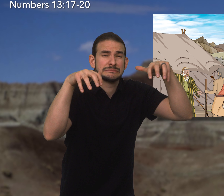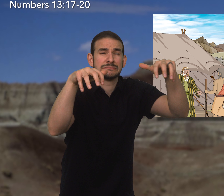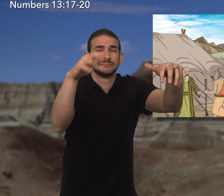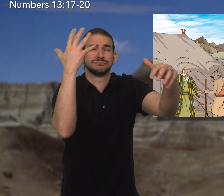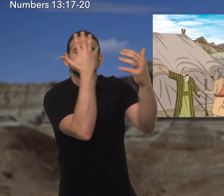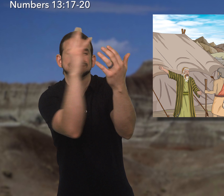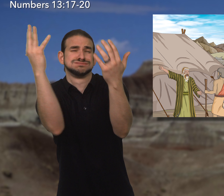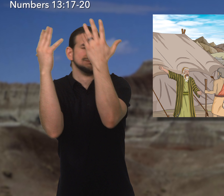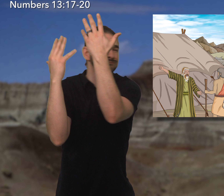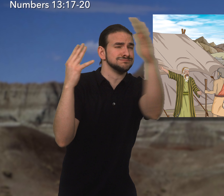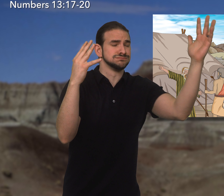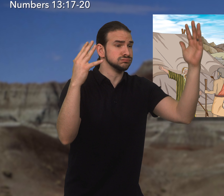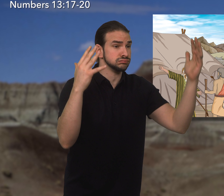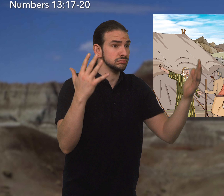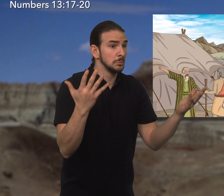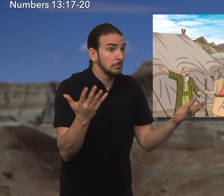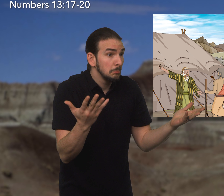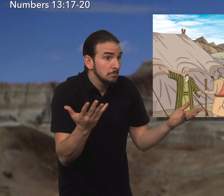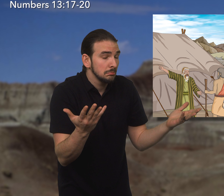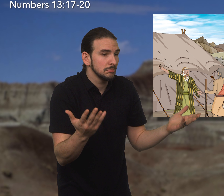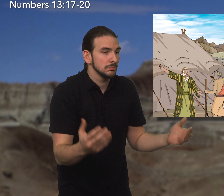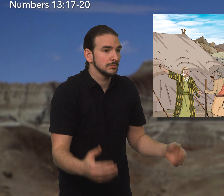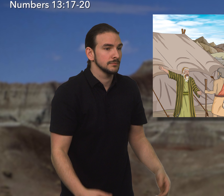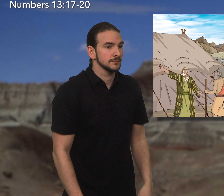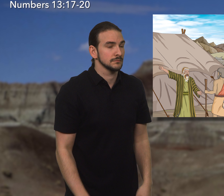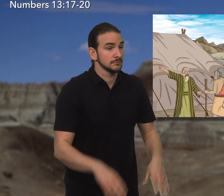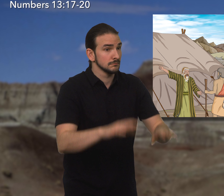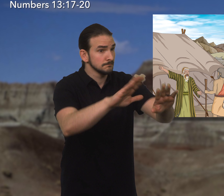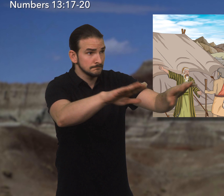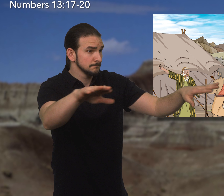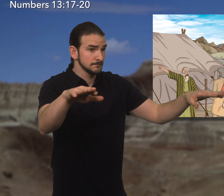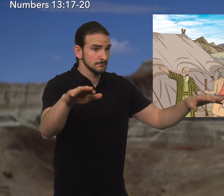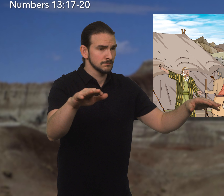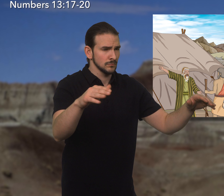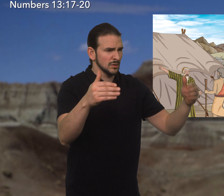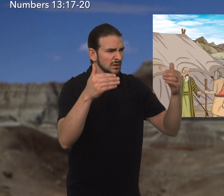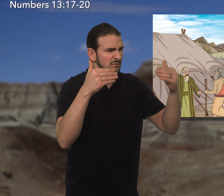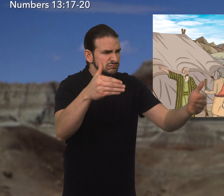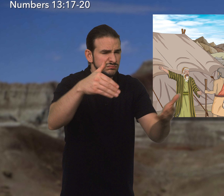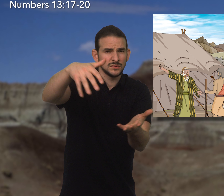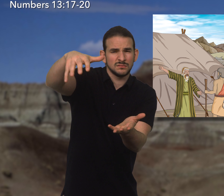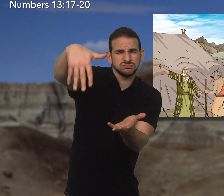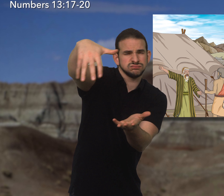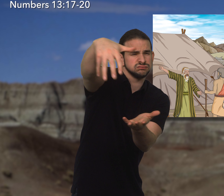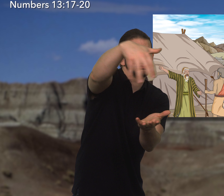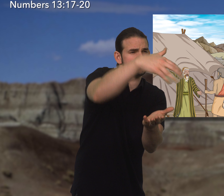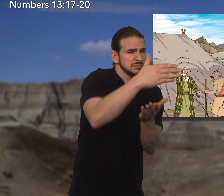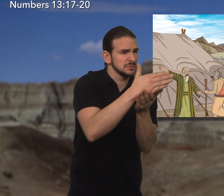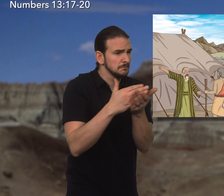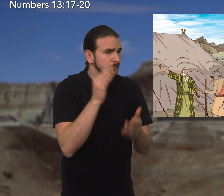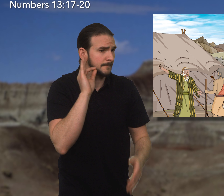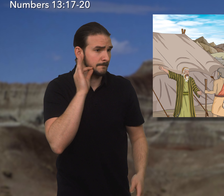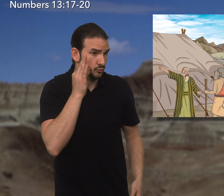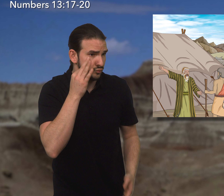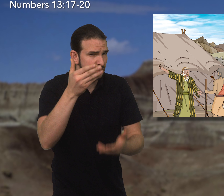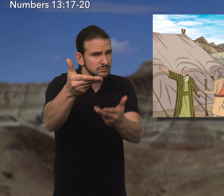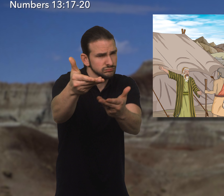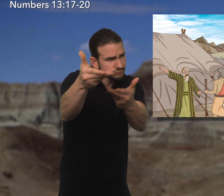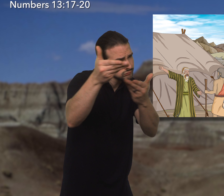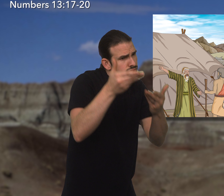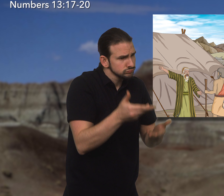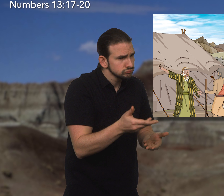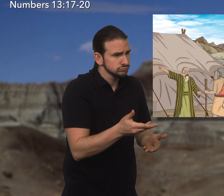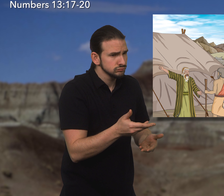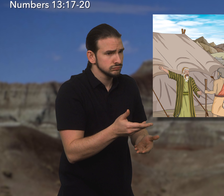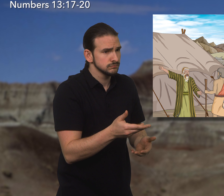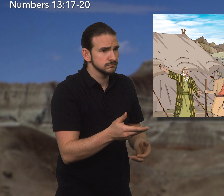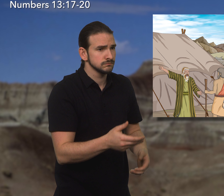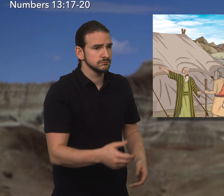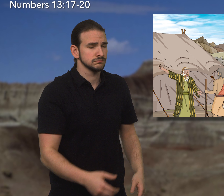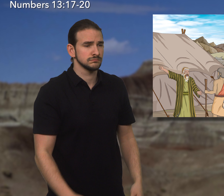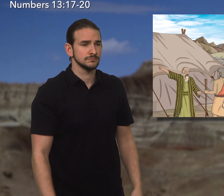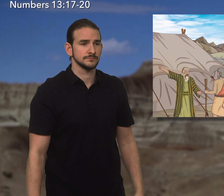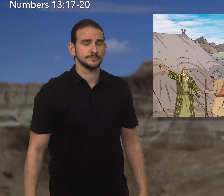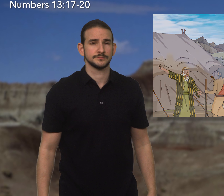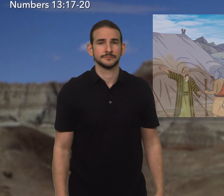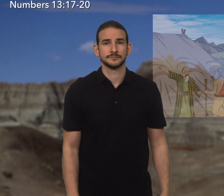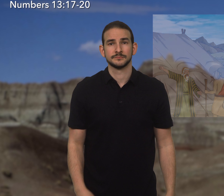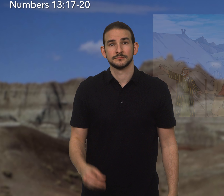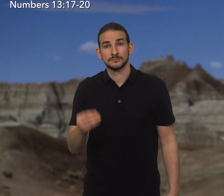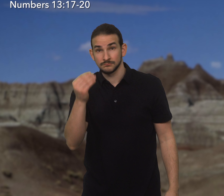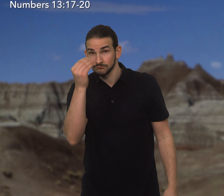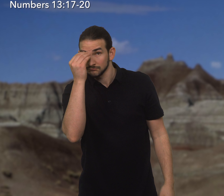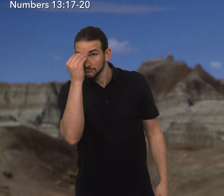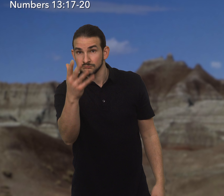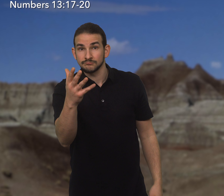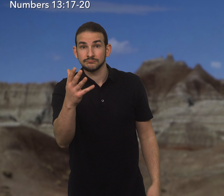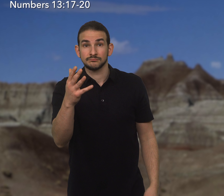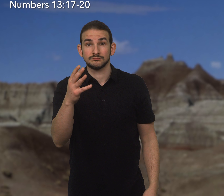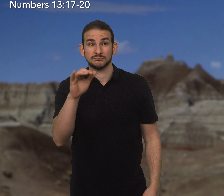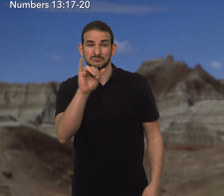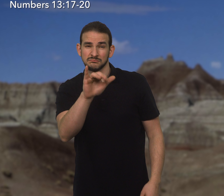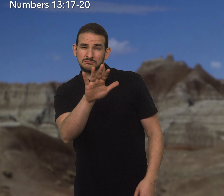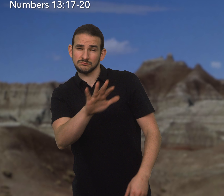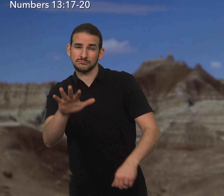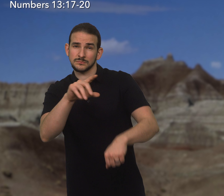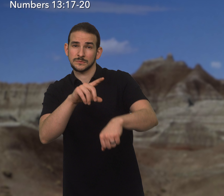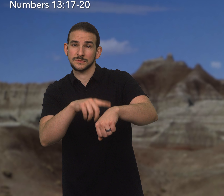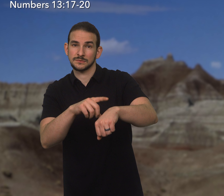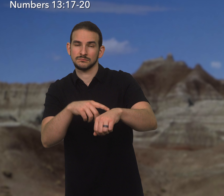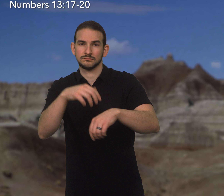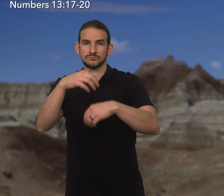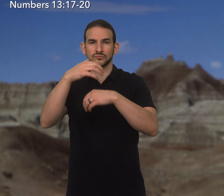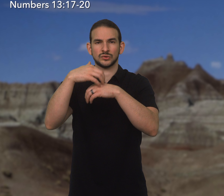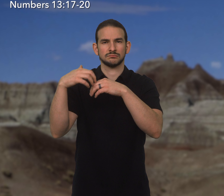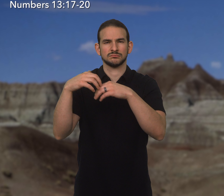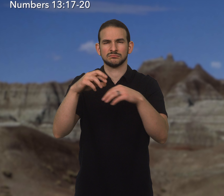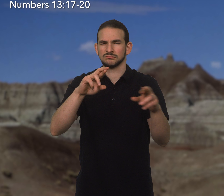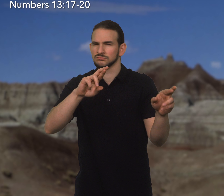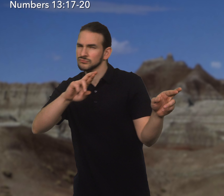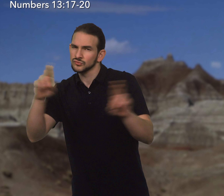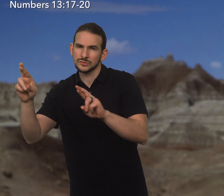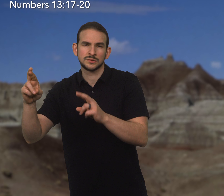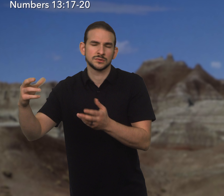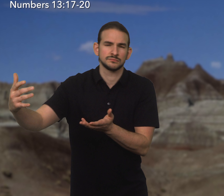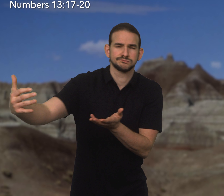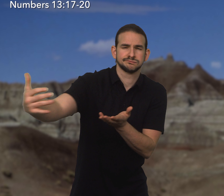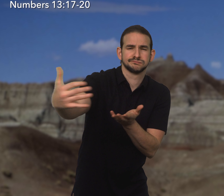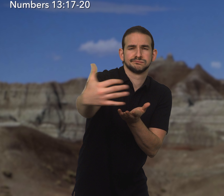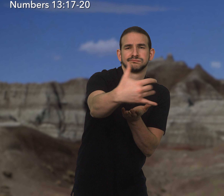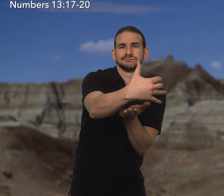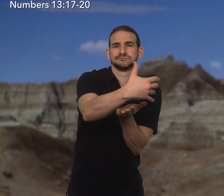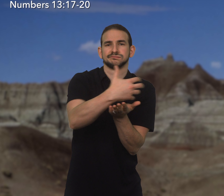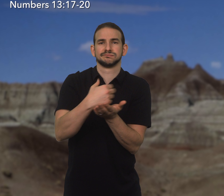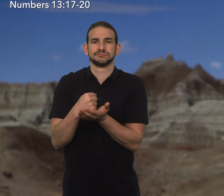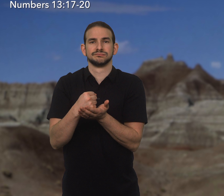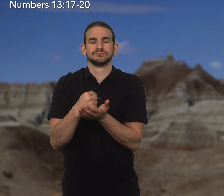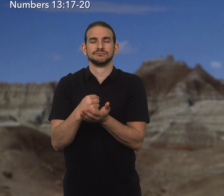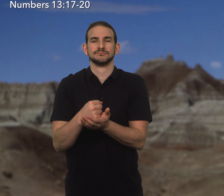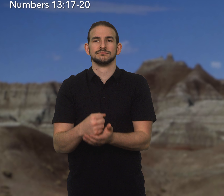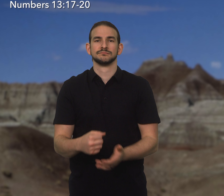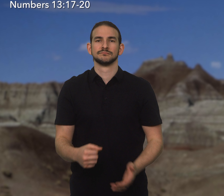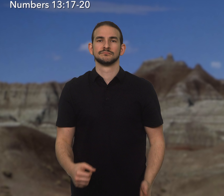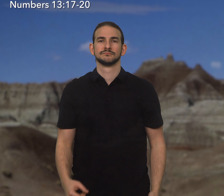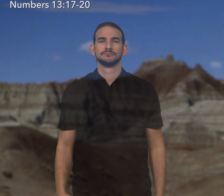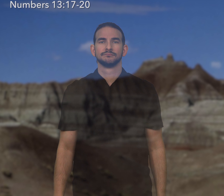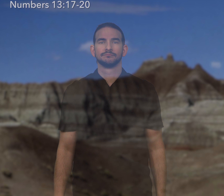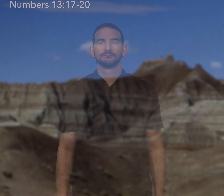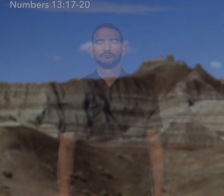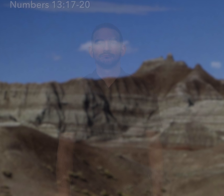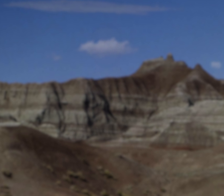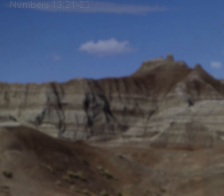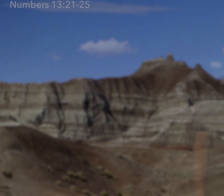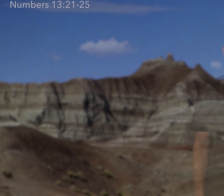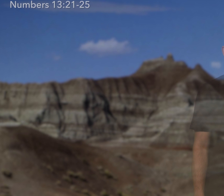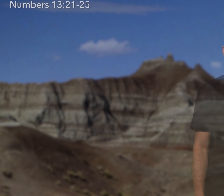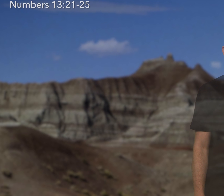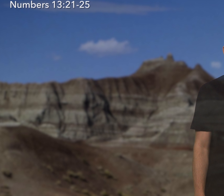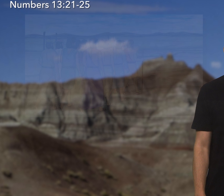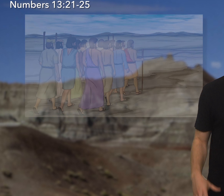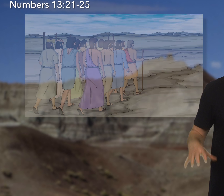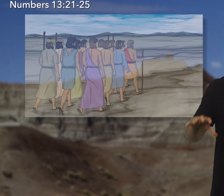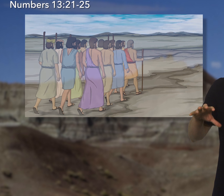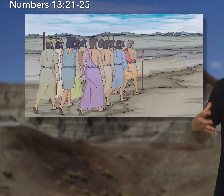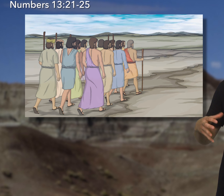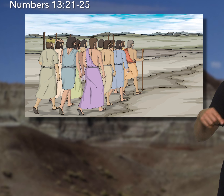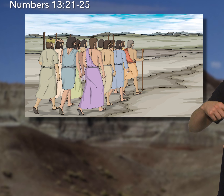Be courageous, and bring back some of the fruit of the land.” (It was the season for the first ripe grapes.)